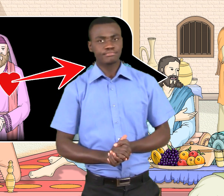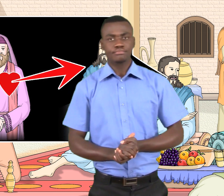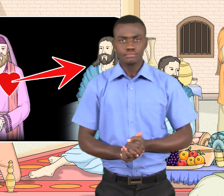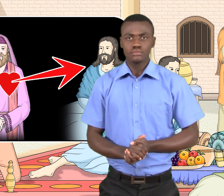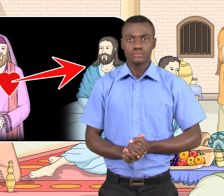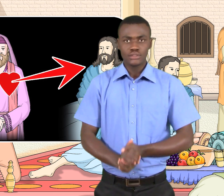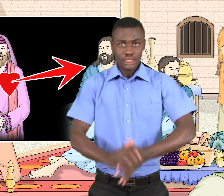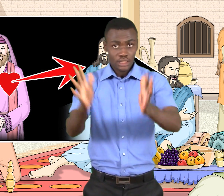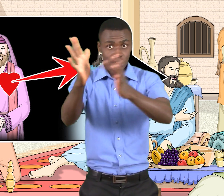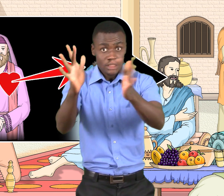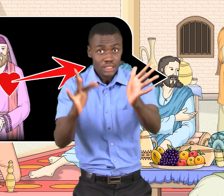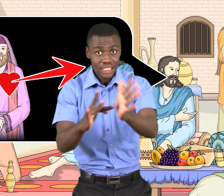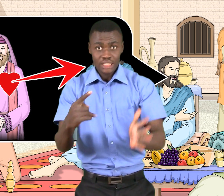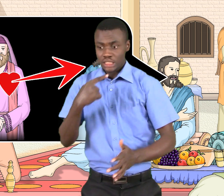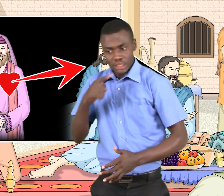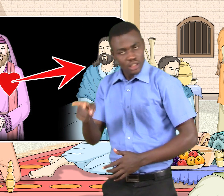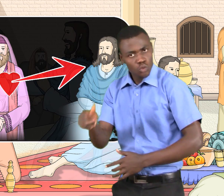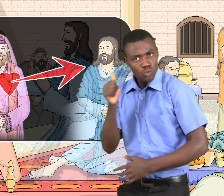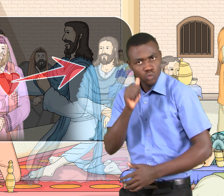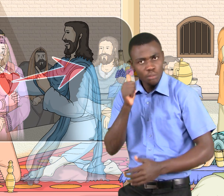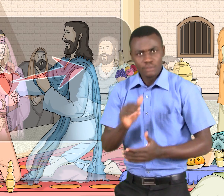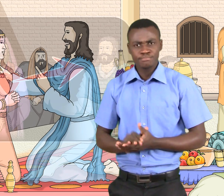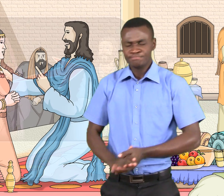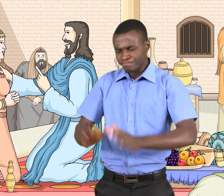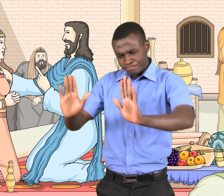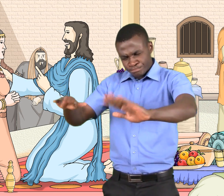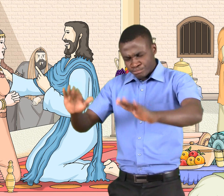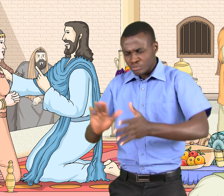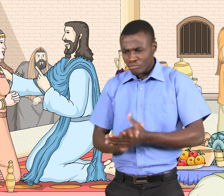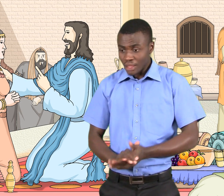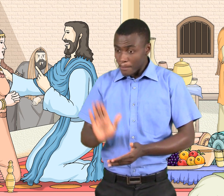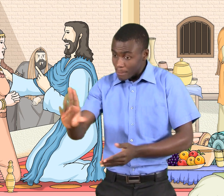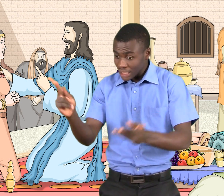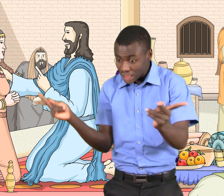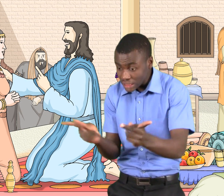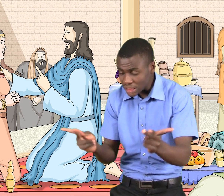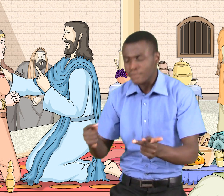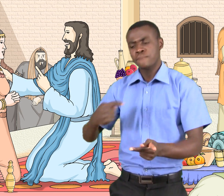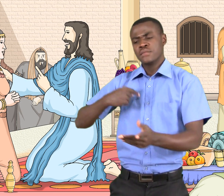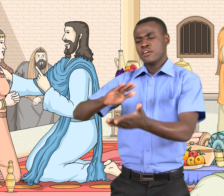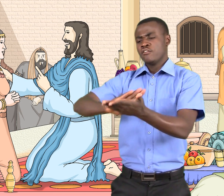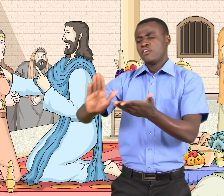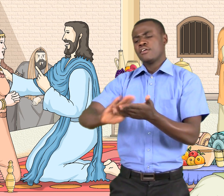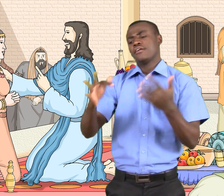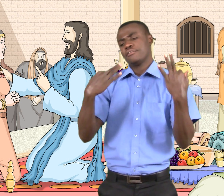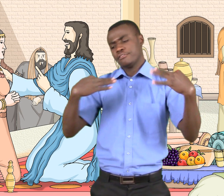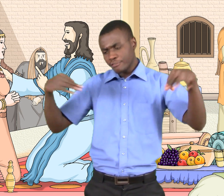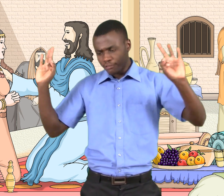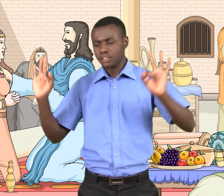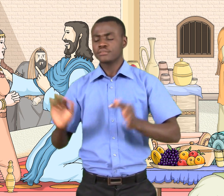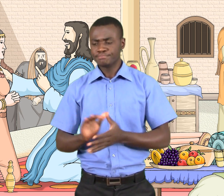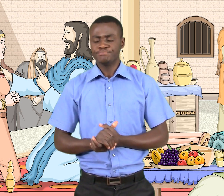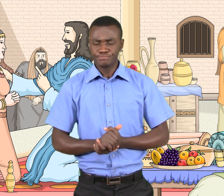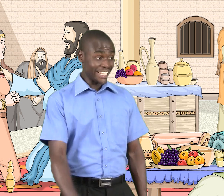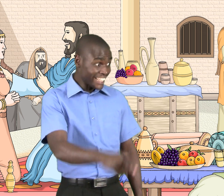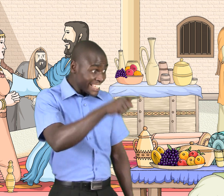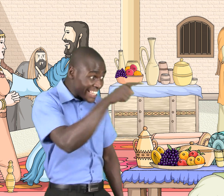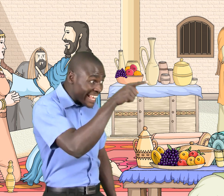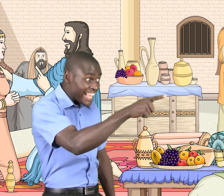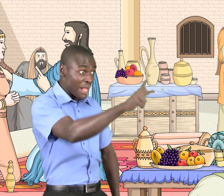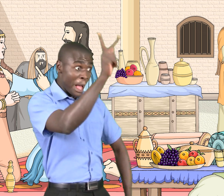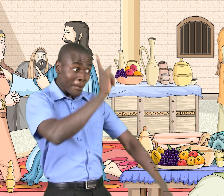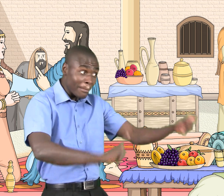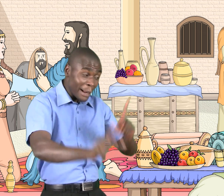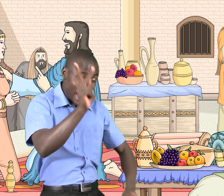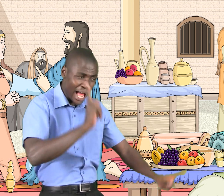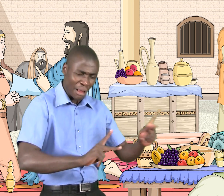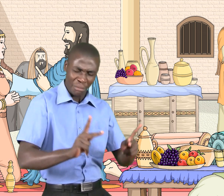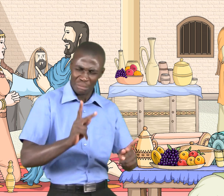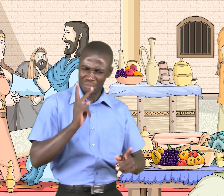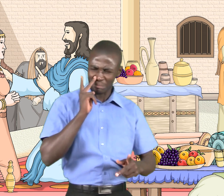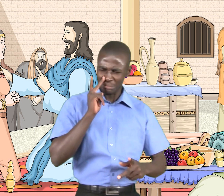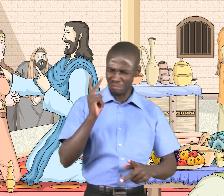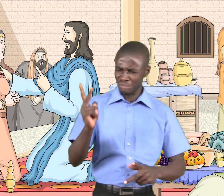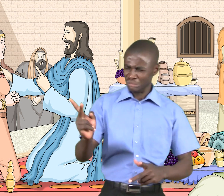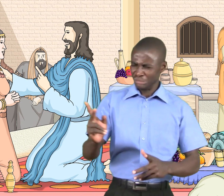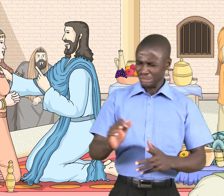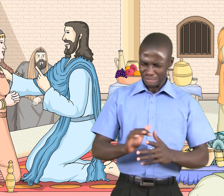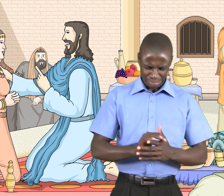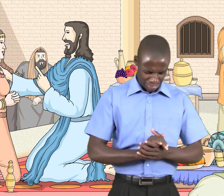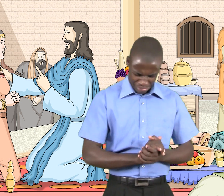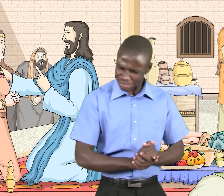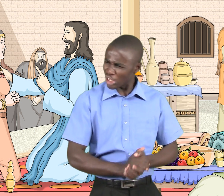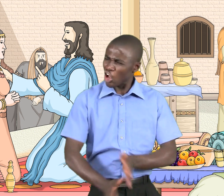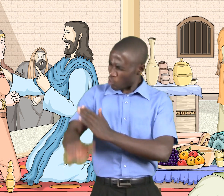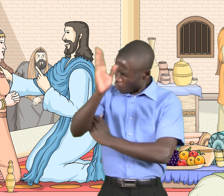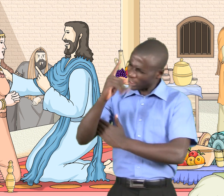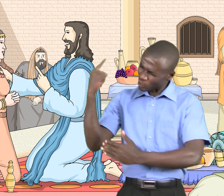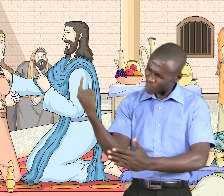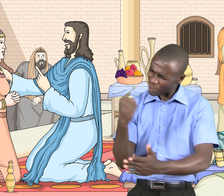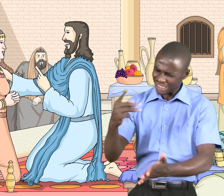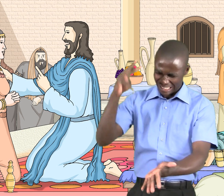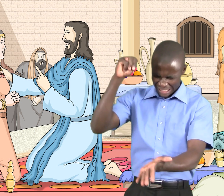Then Jesus said to her, “Your sins are forgiven.”